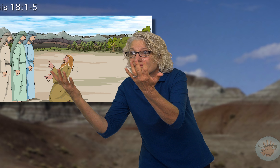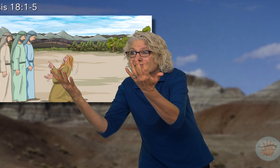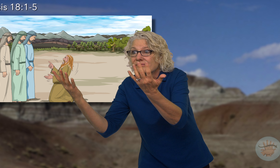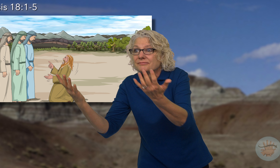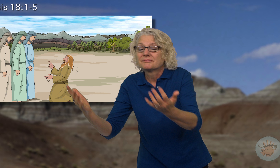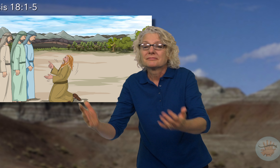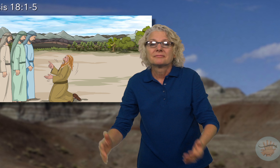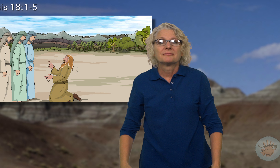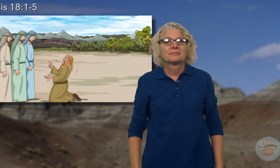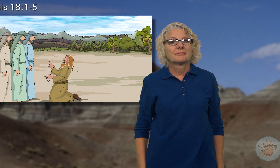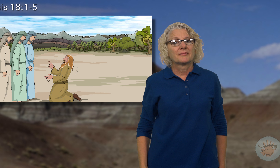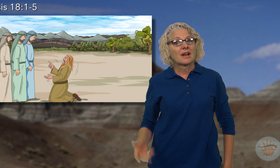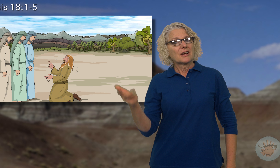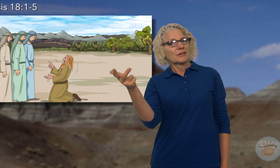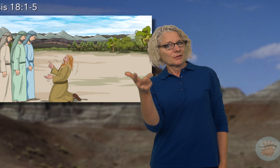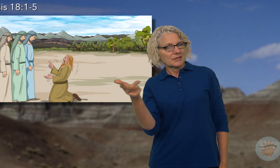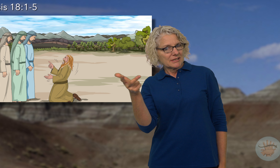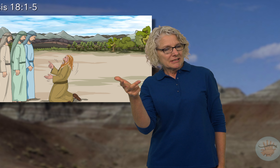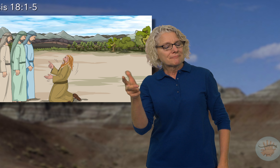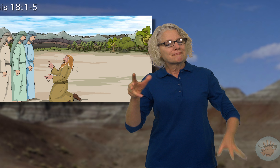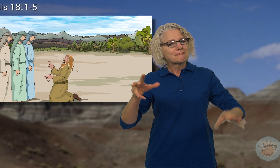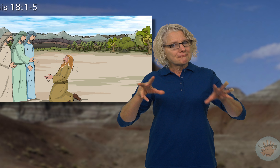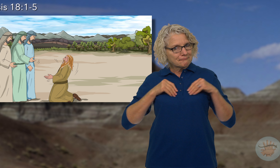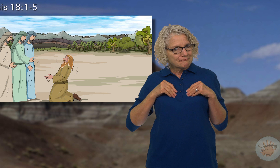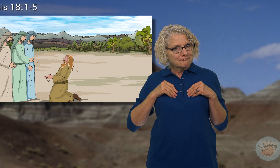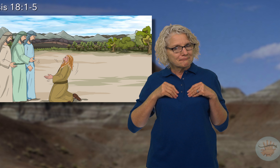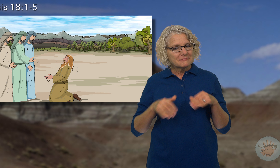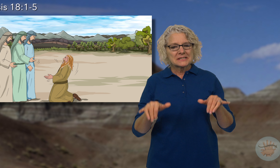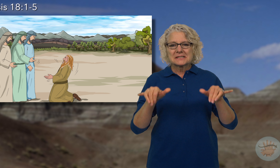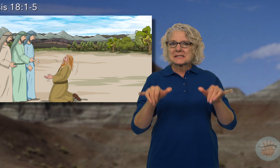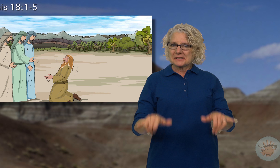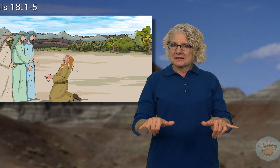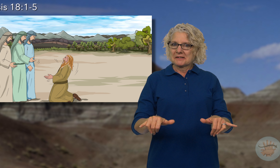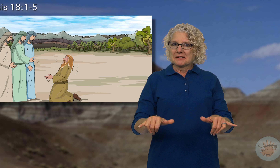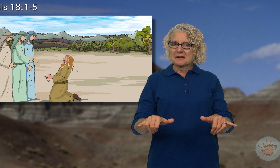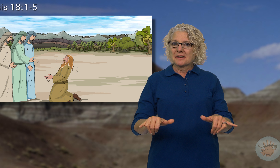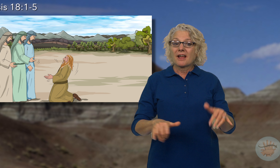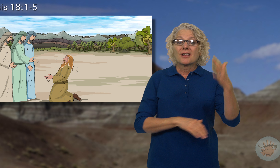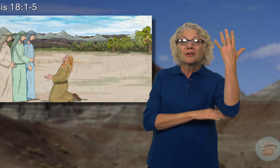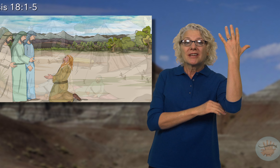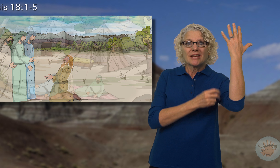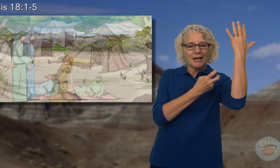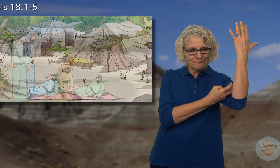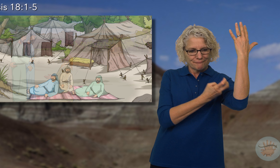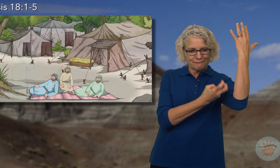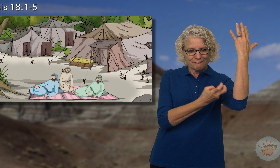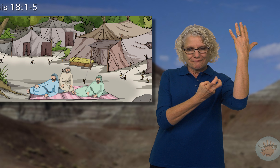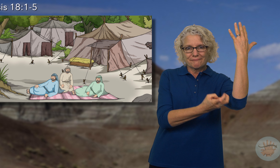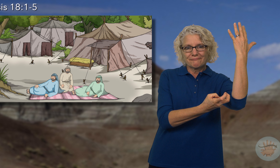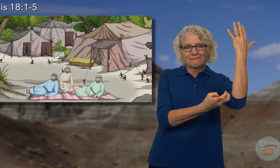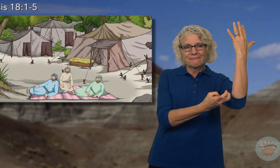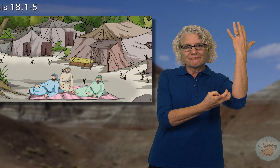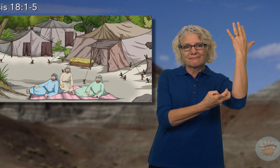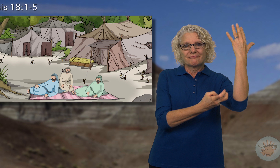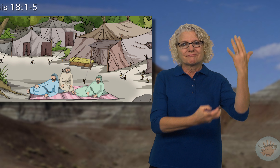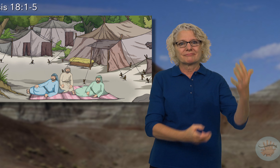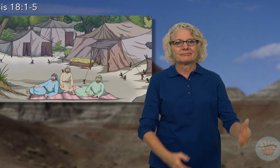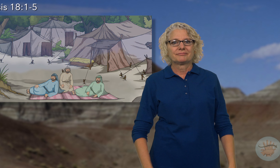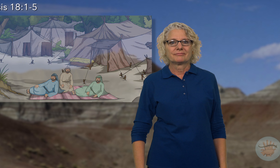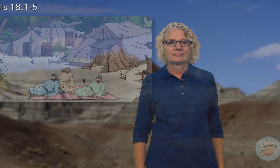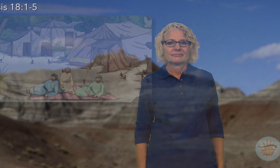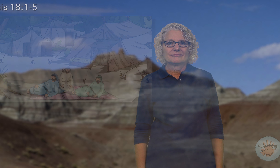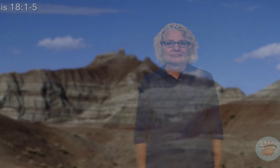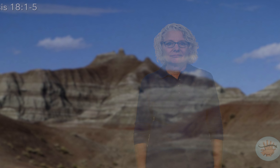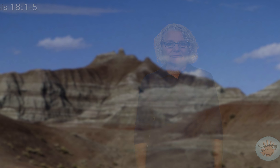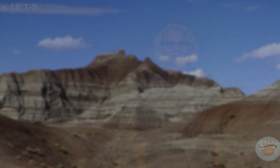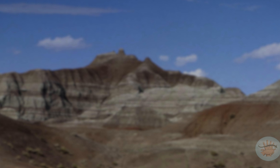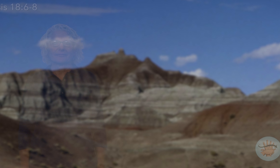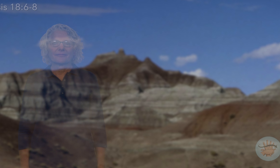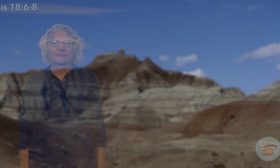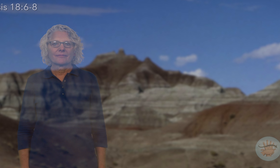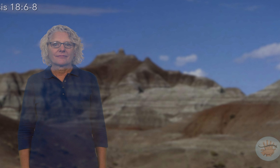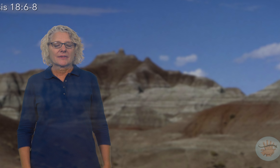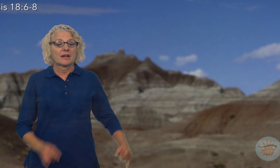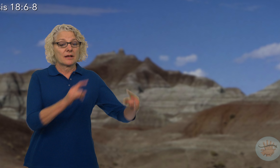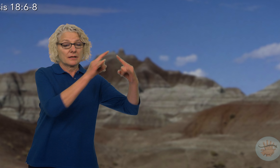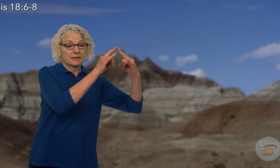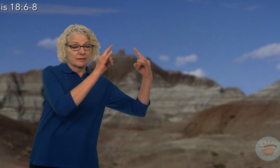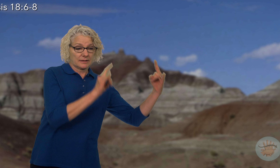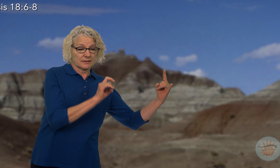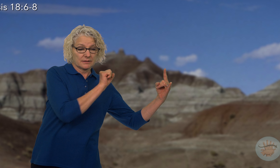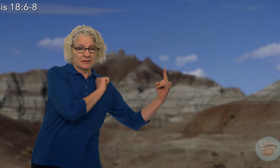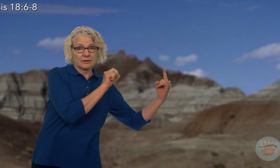“Yes,” they replied, “you may do as you have said.”